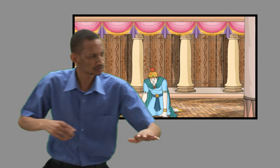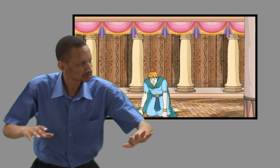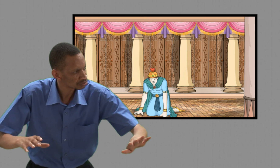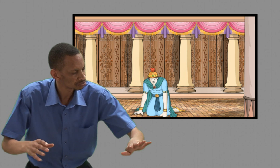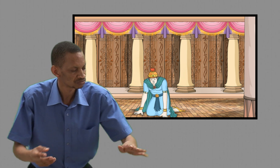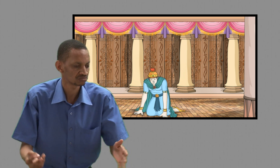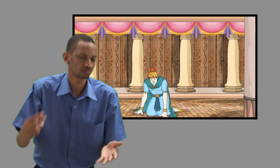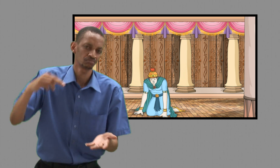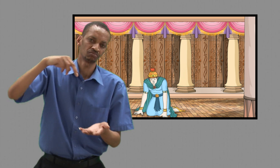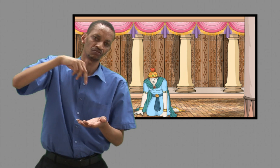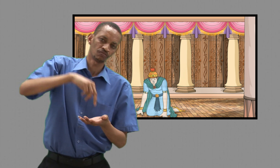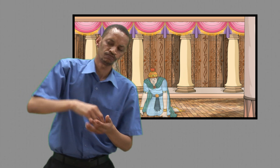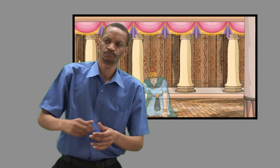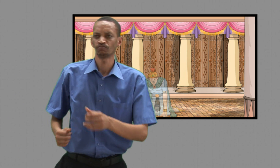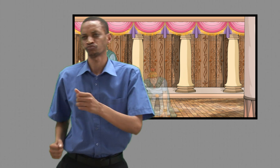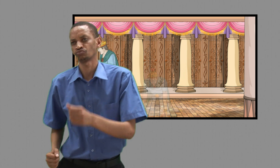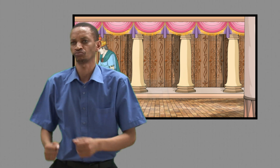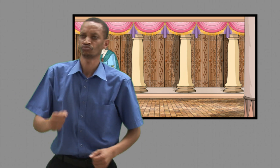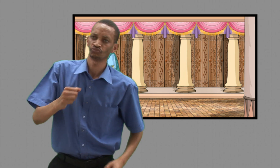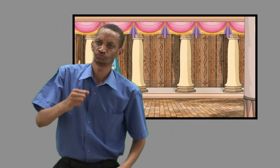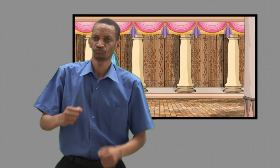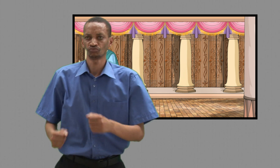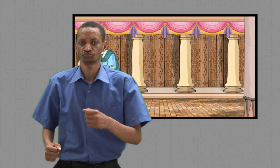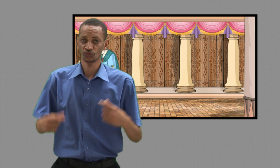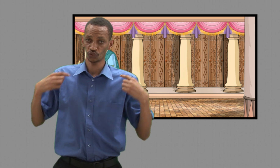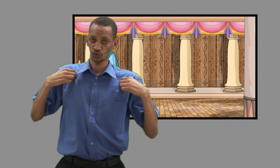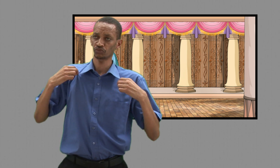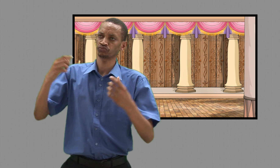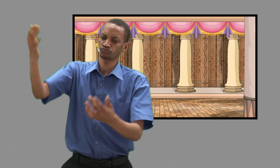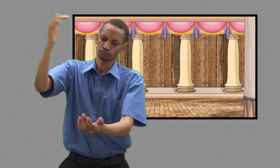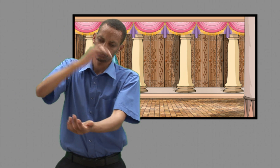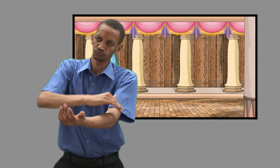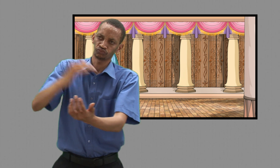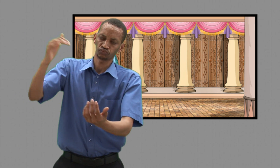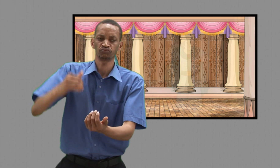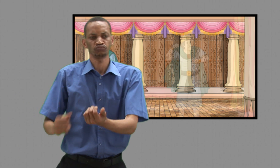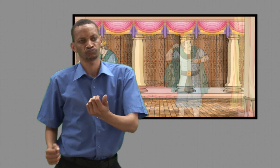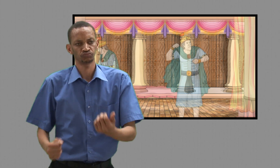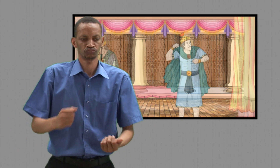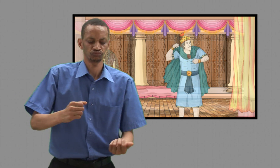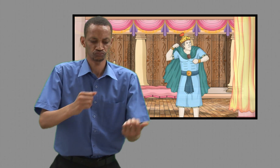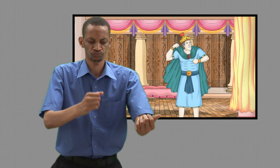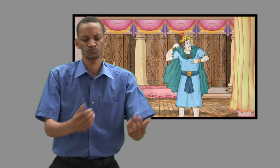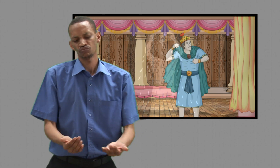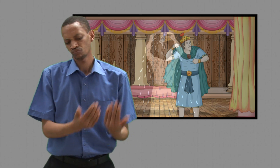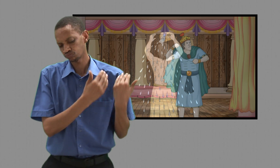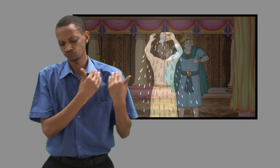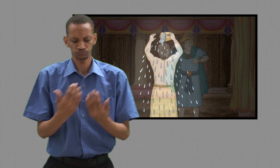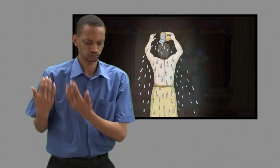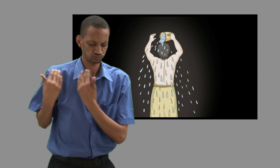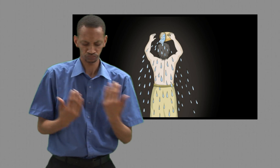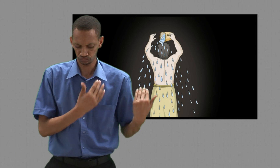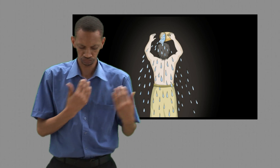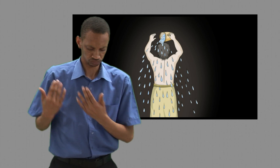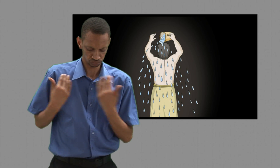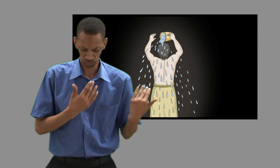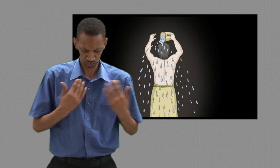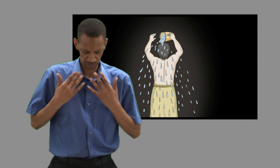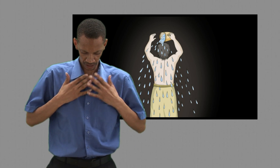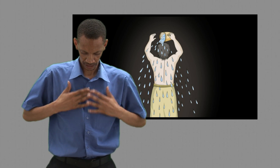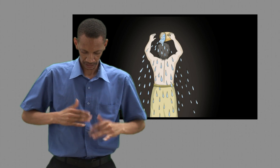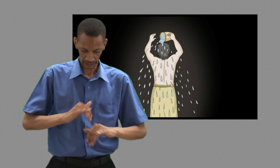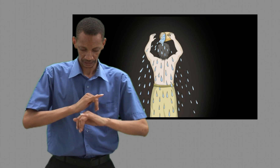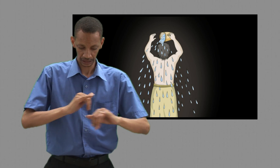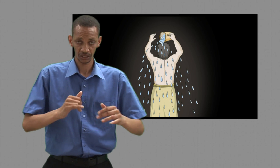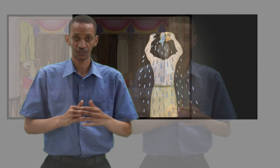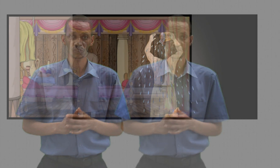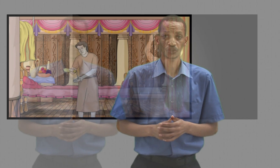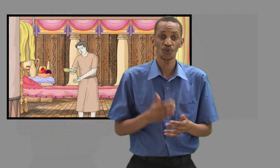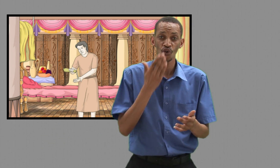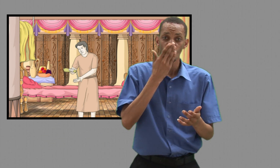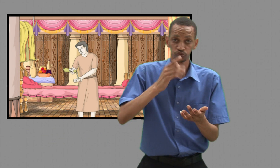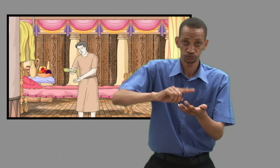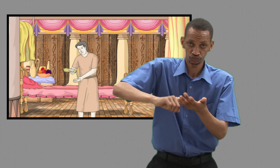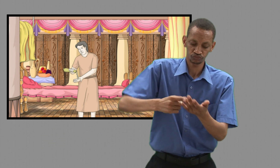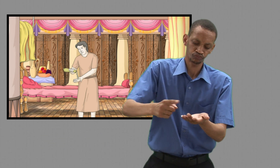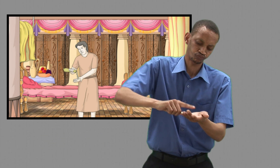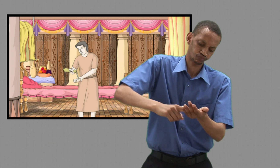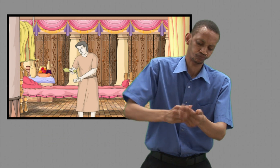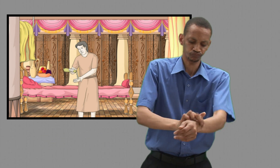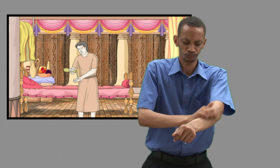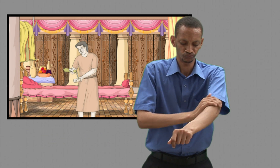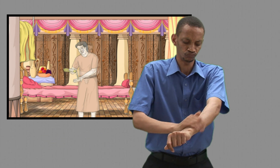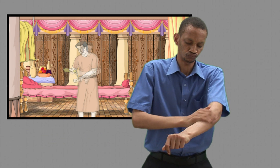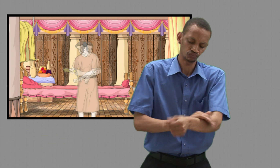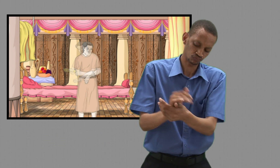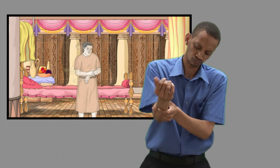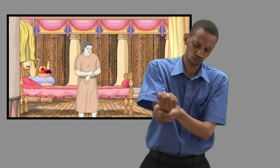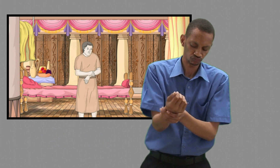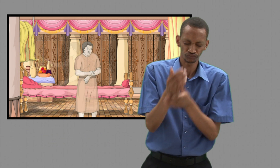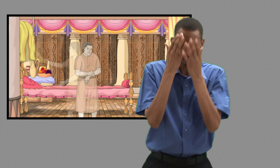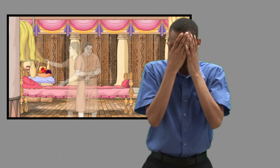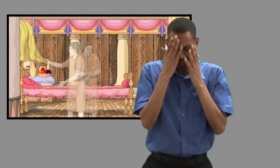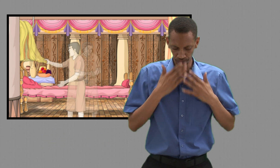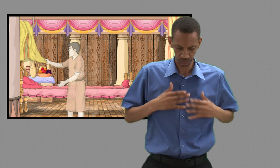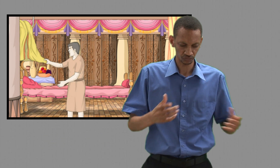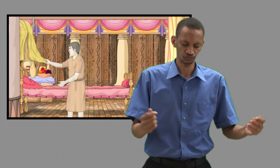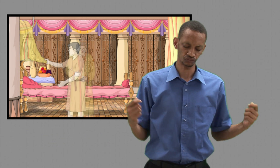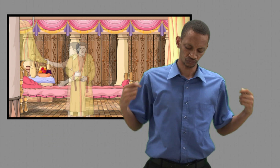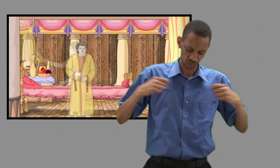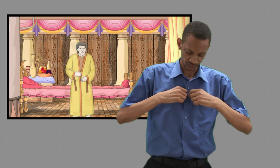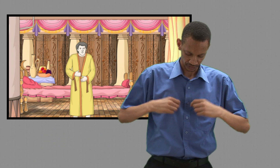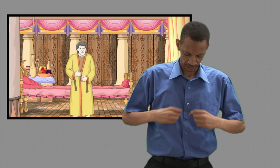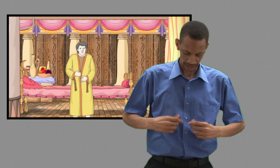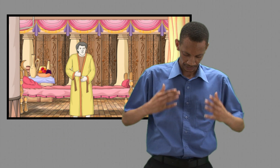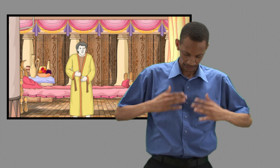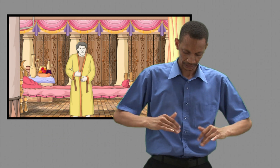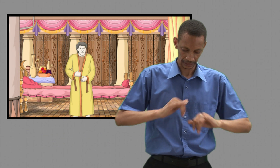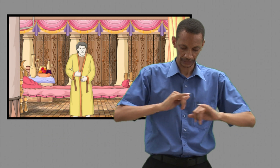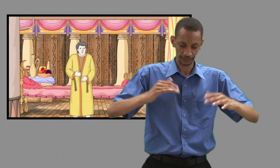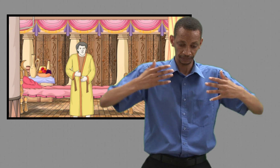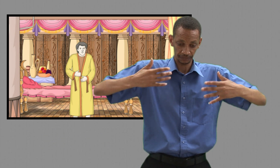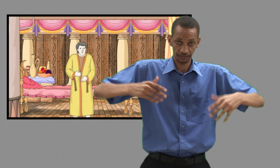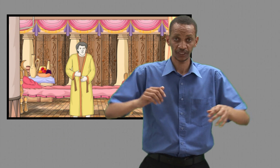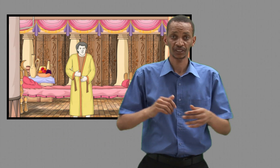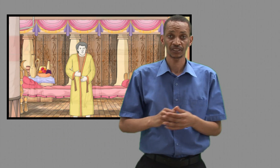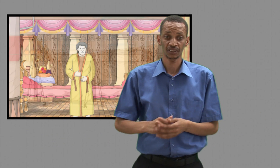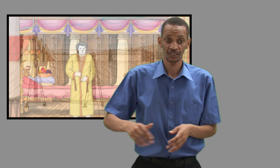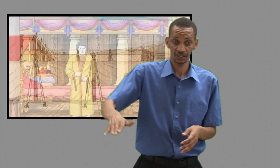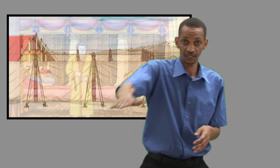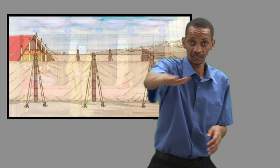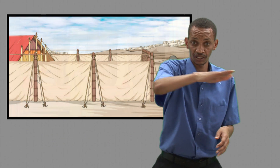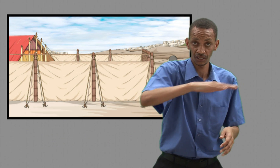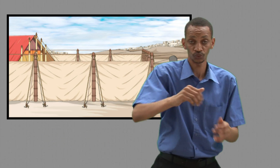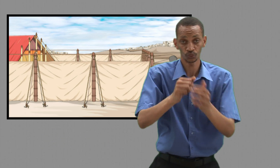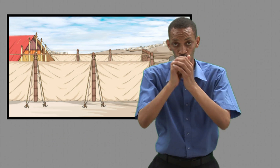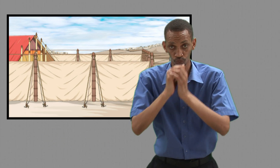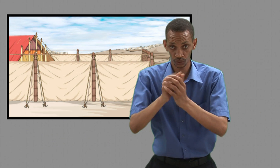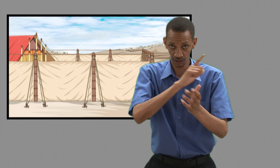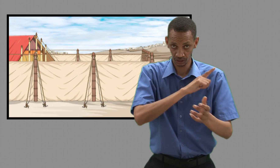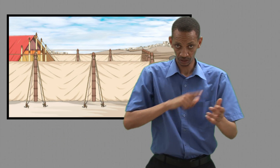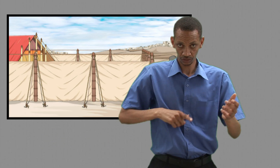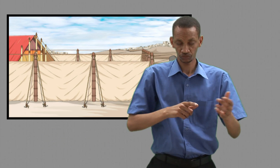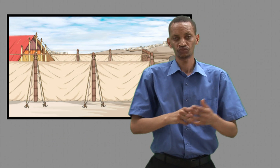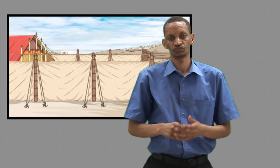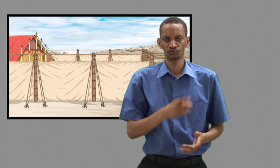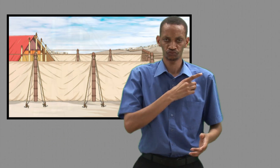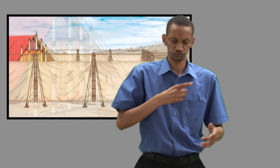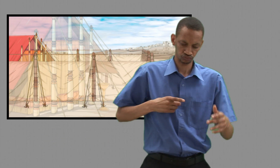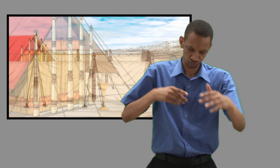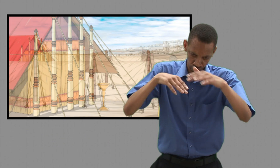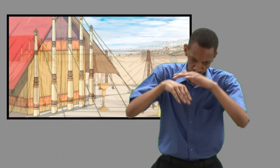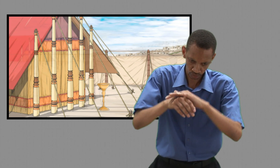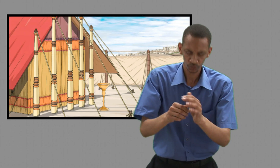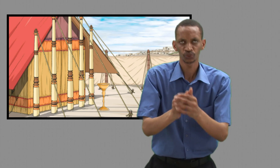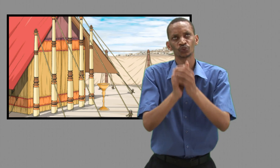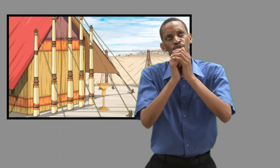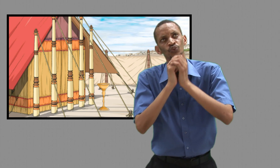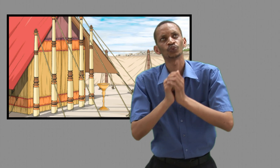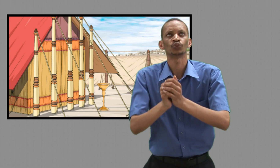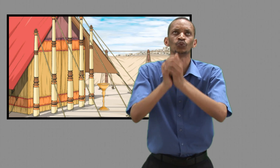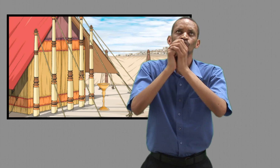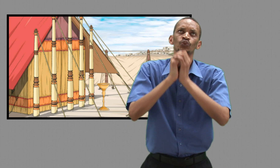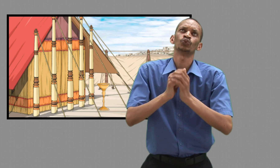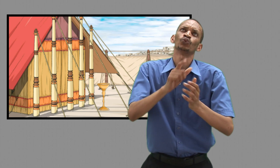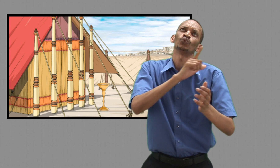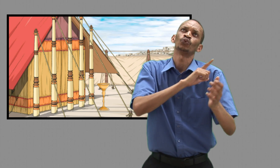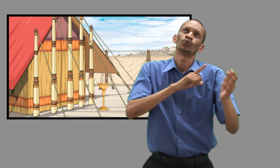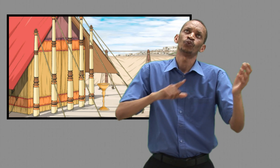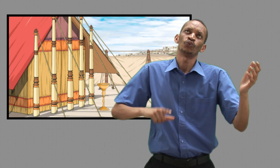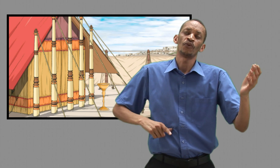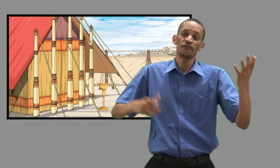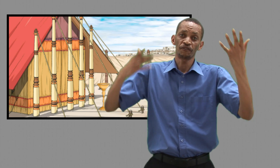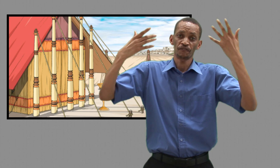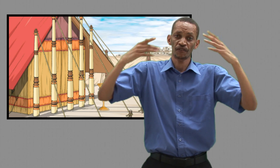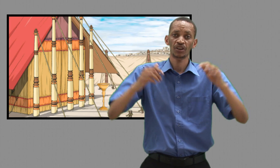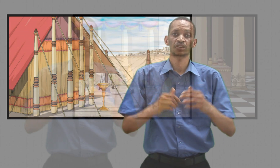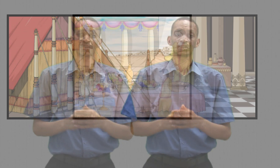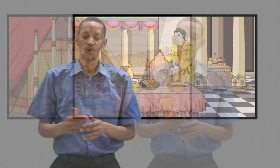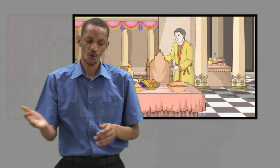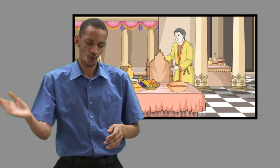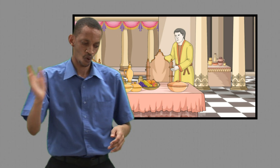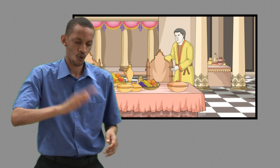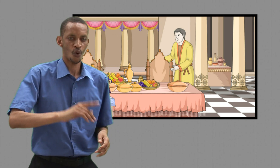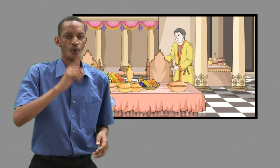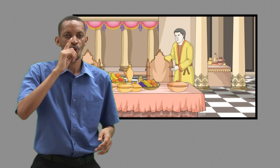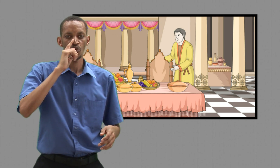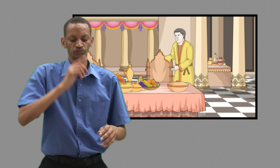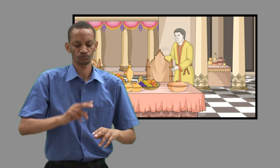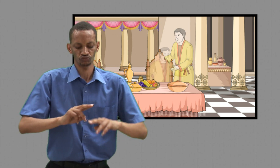Then David got up from the ground, washed and anointed himself, changed his clothes, and went into the house of the LORD and worshiped.